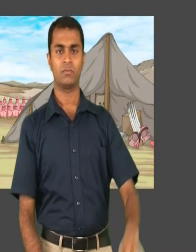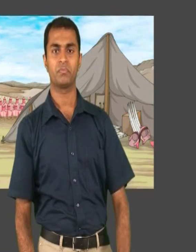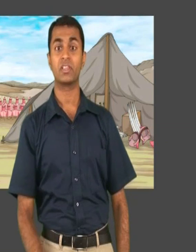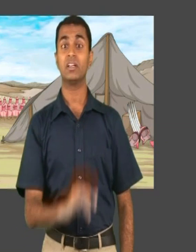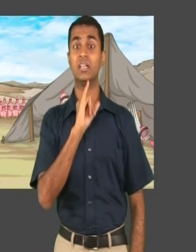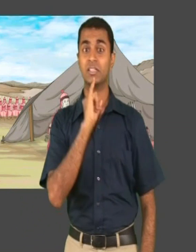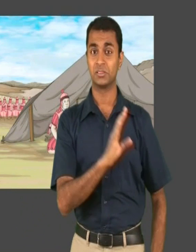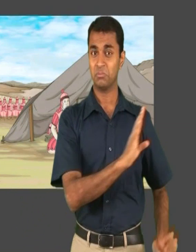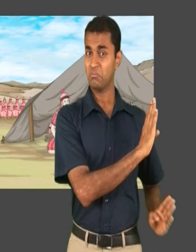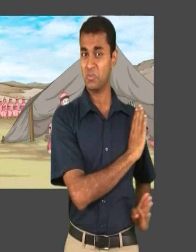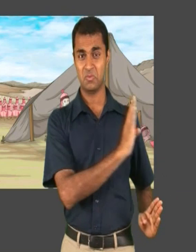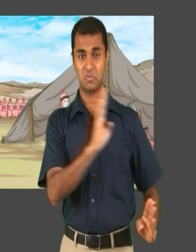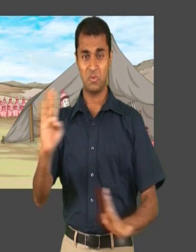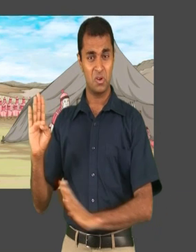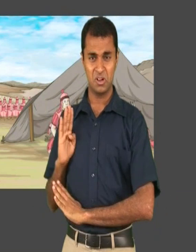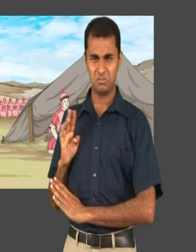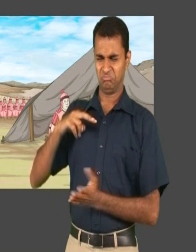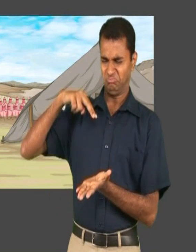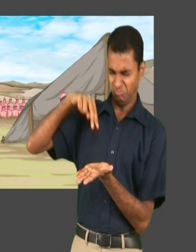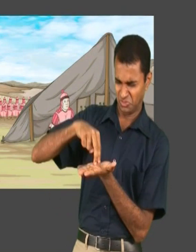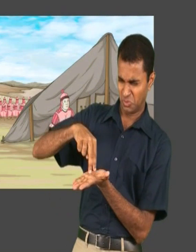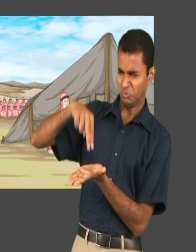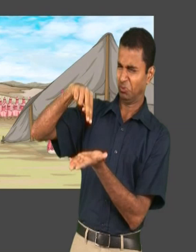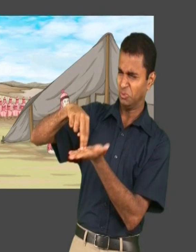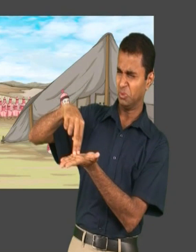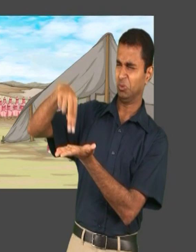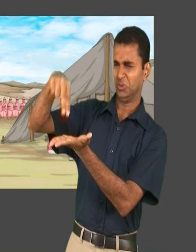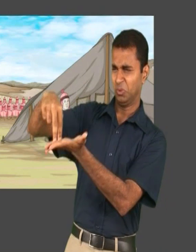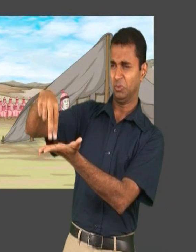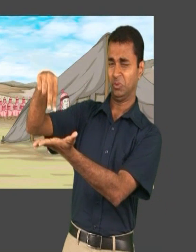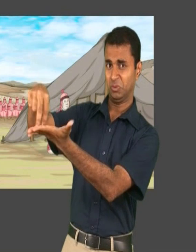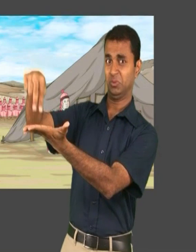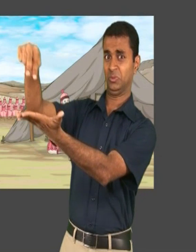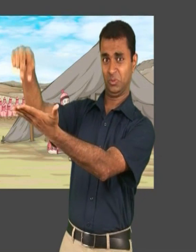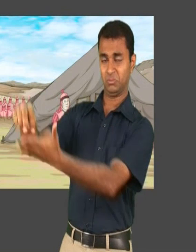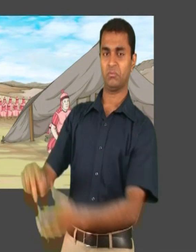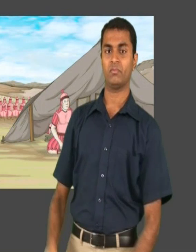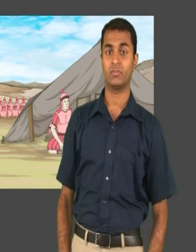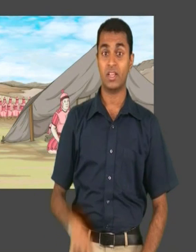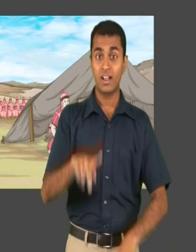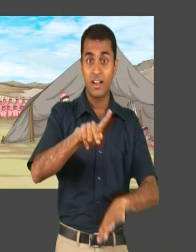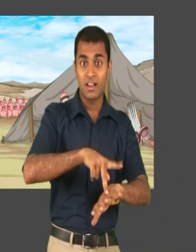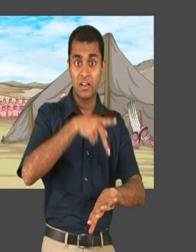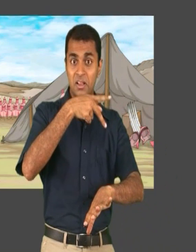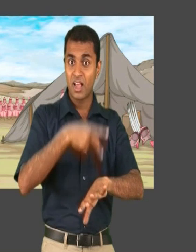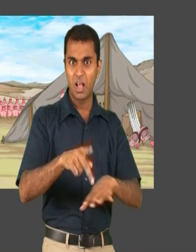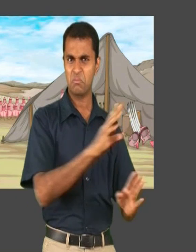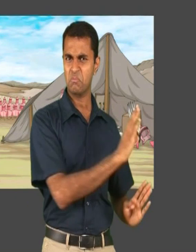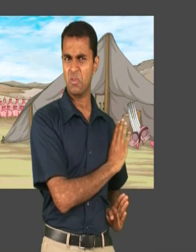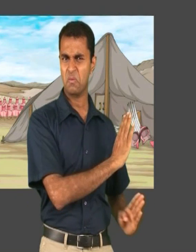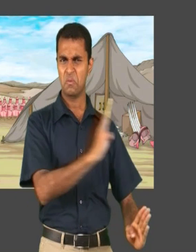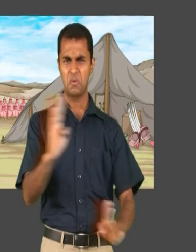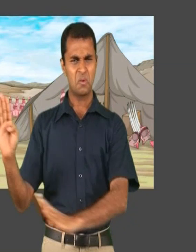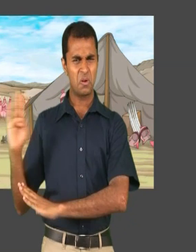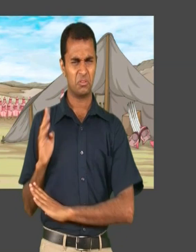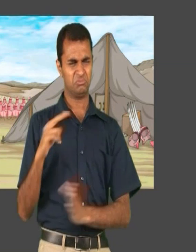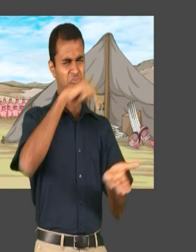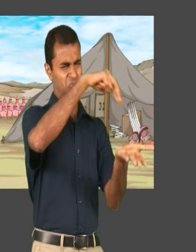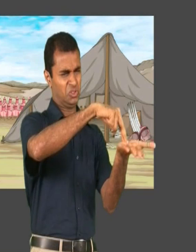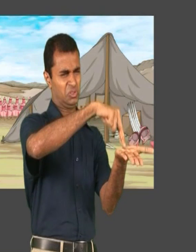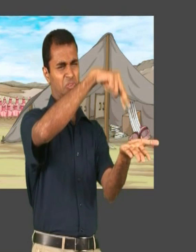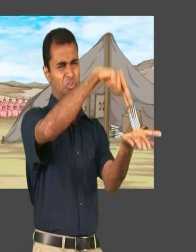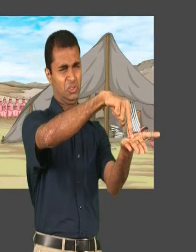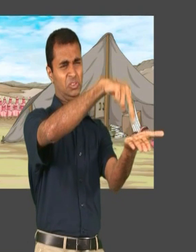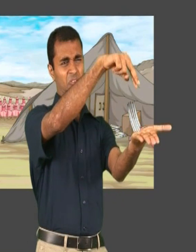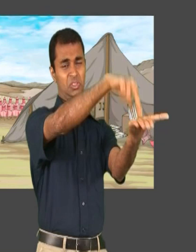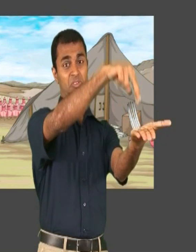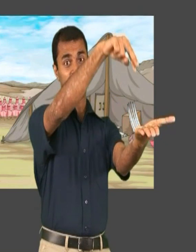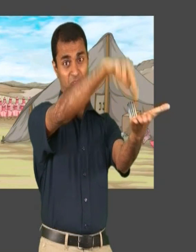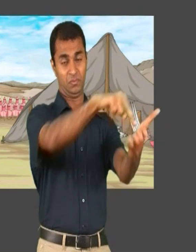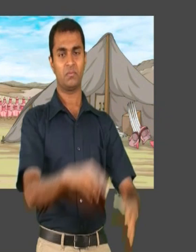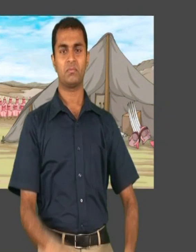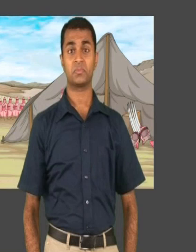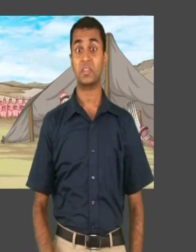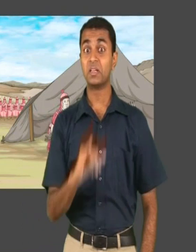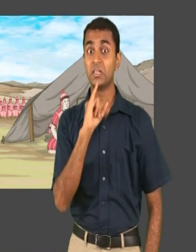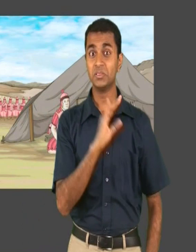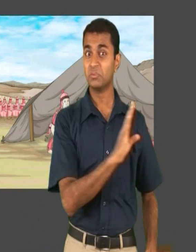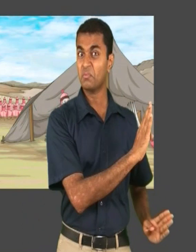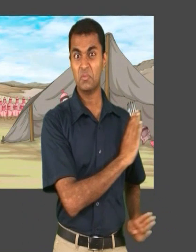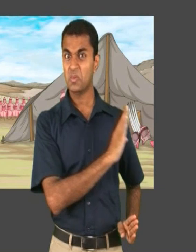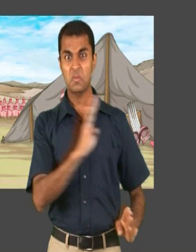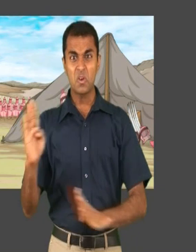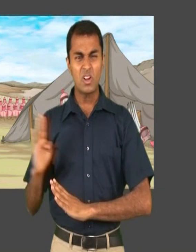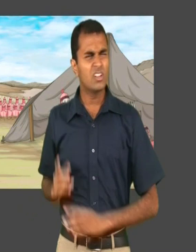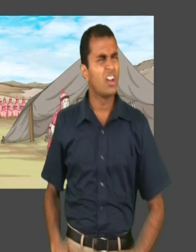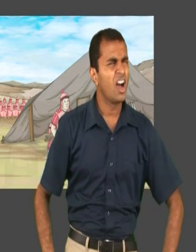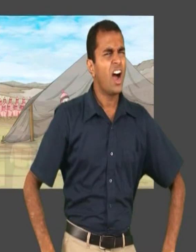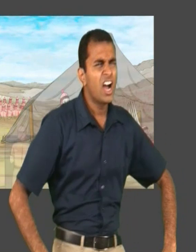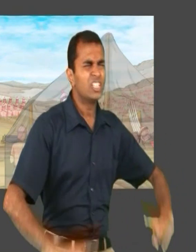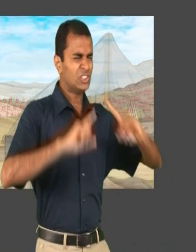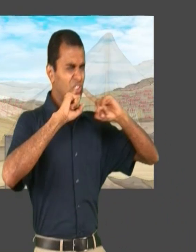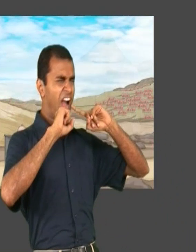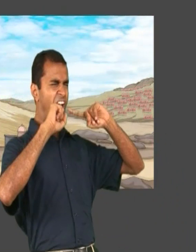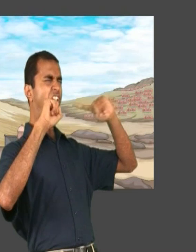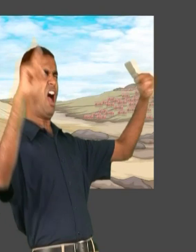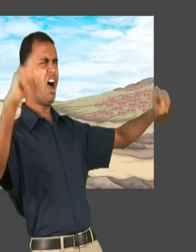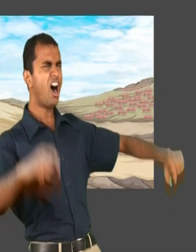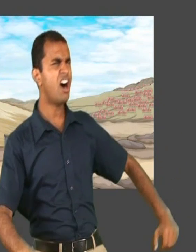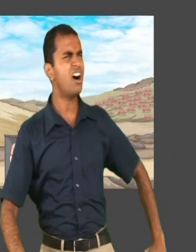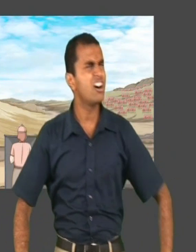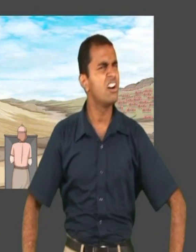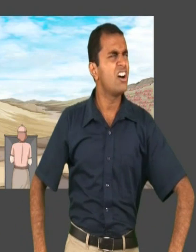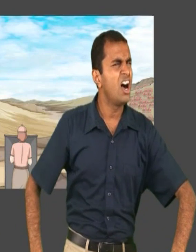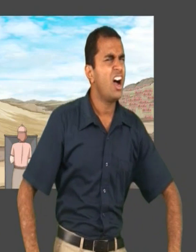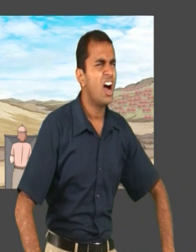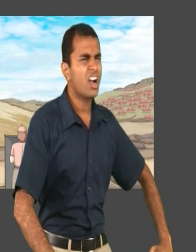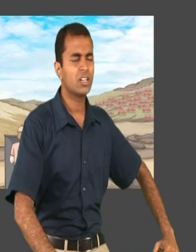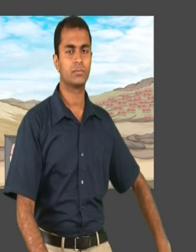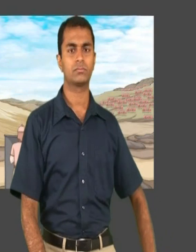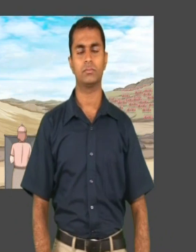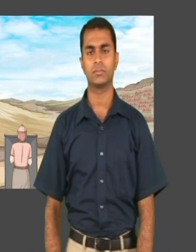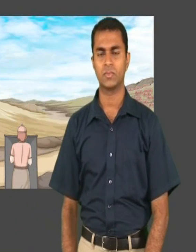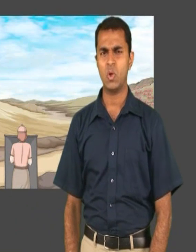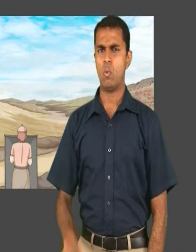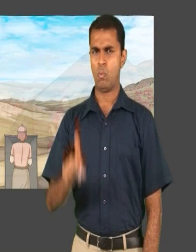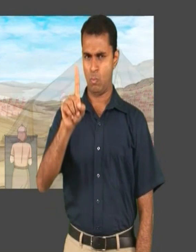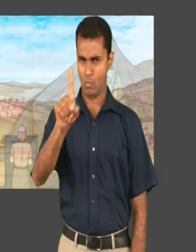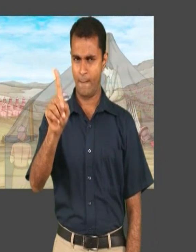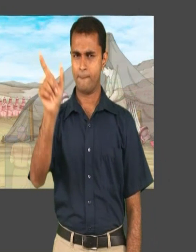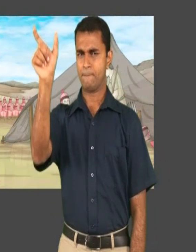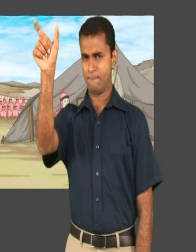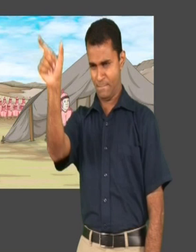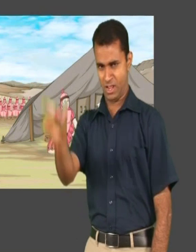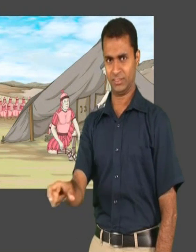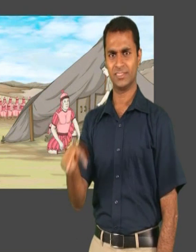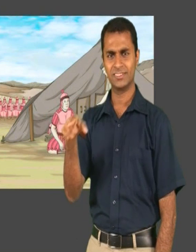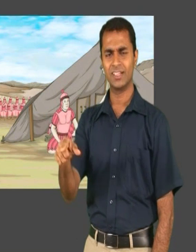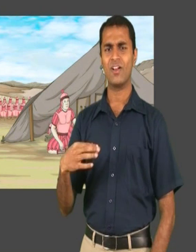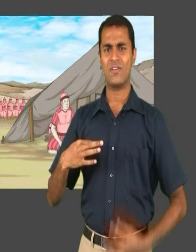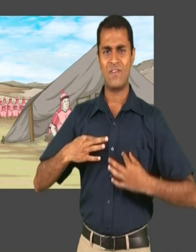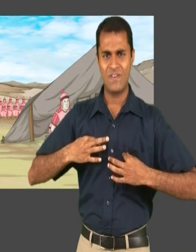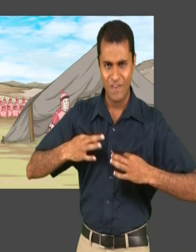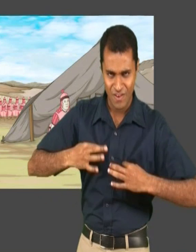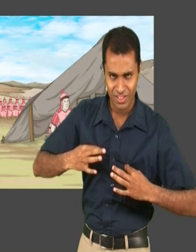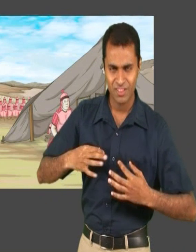And Israel and the Philistines arrayed in formation against each other.